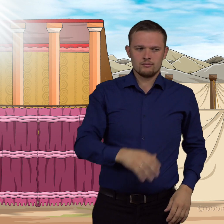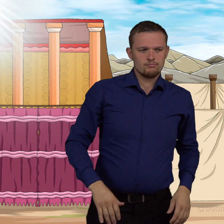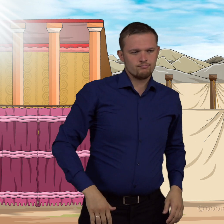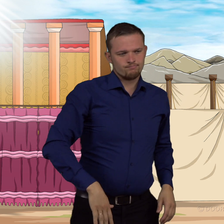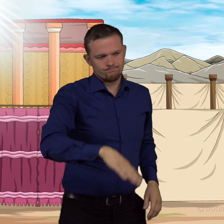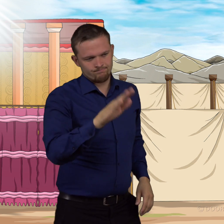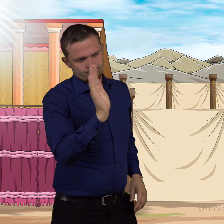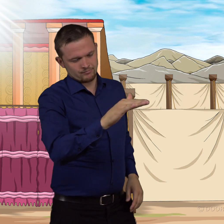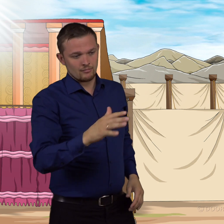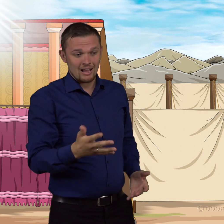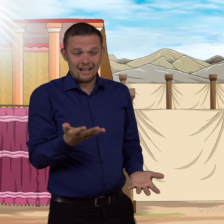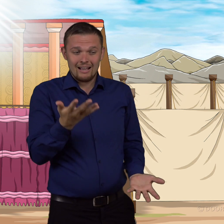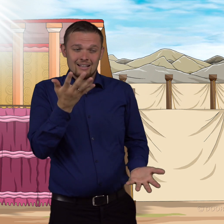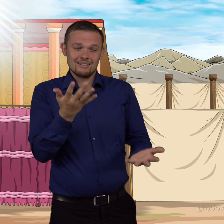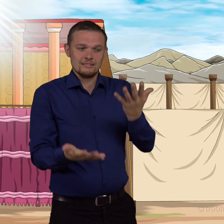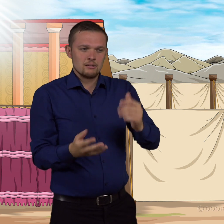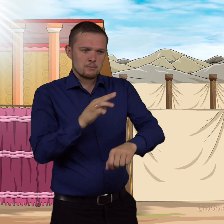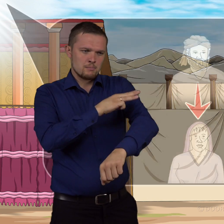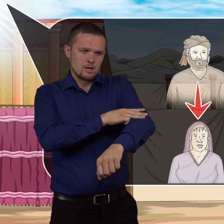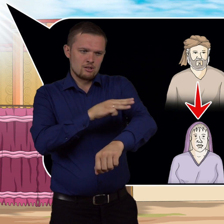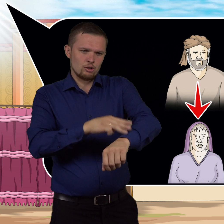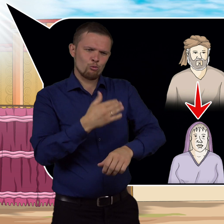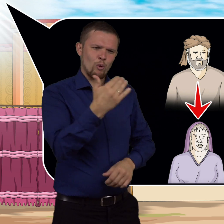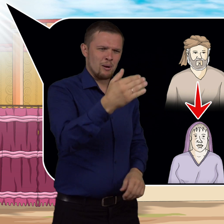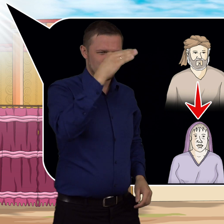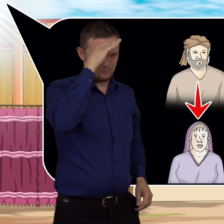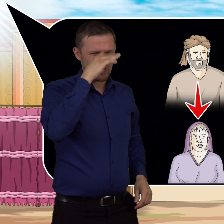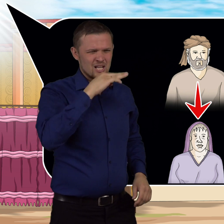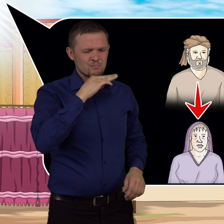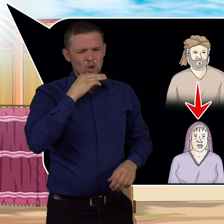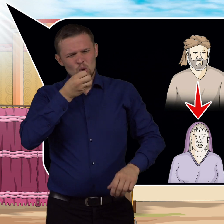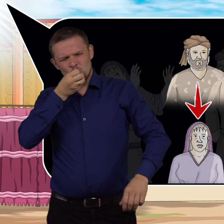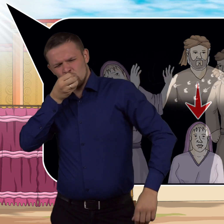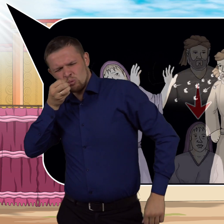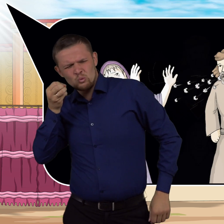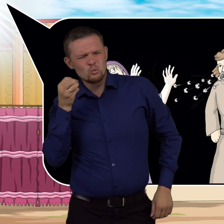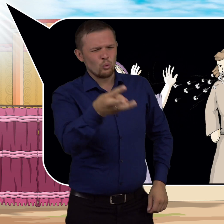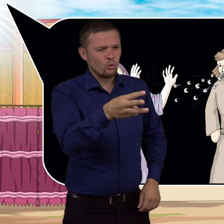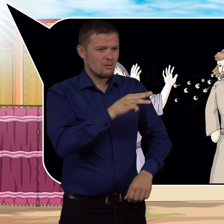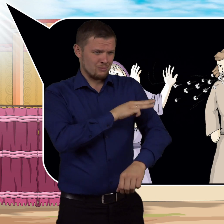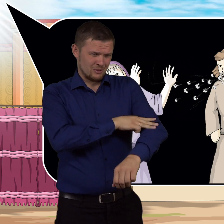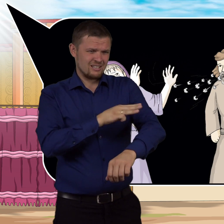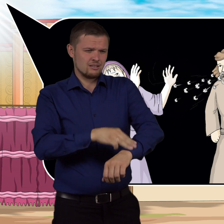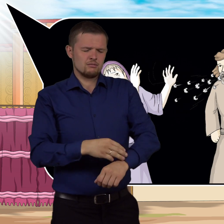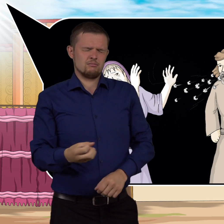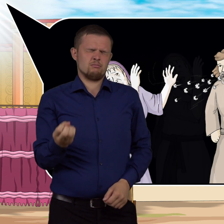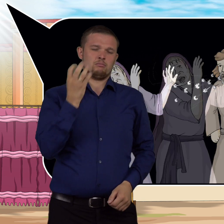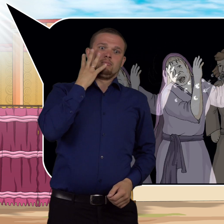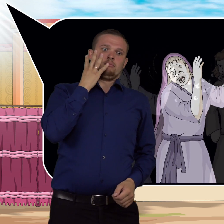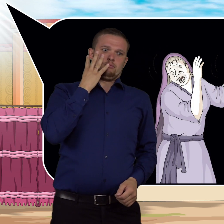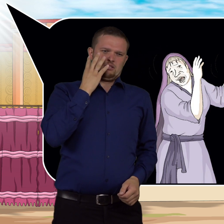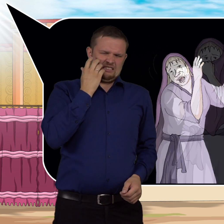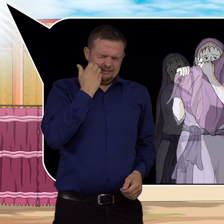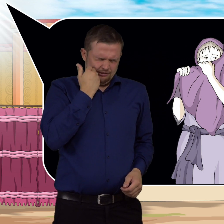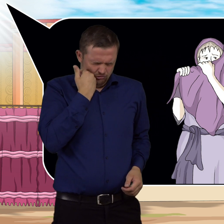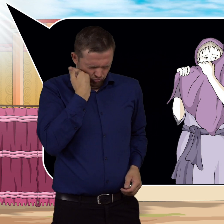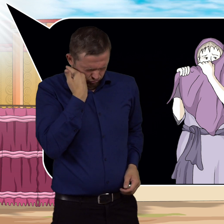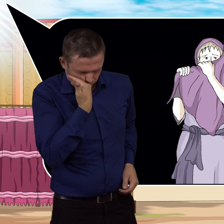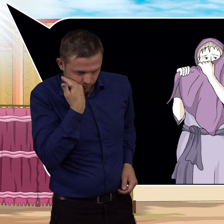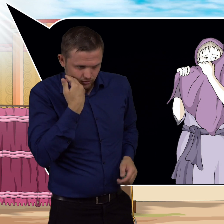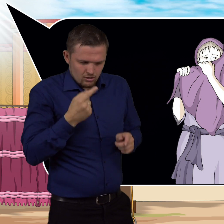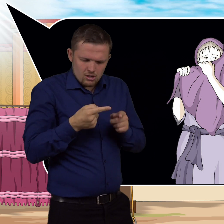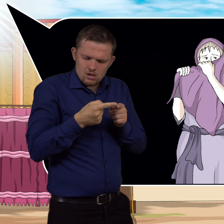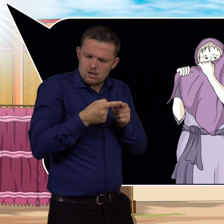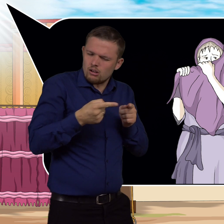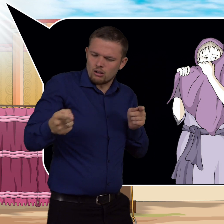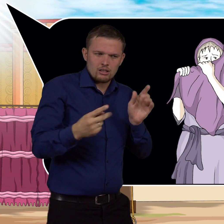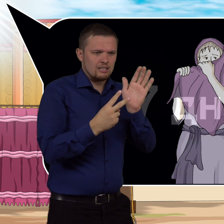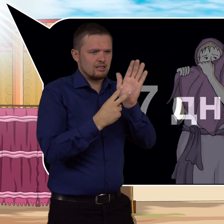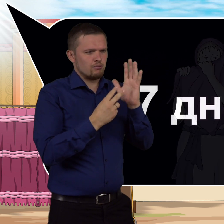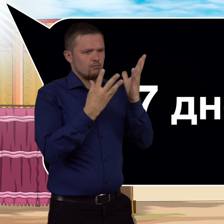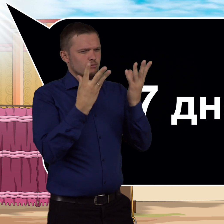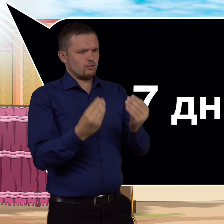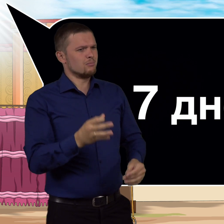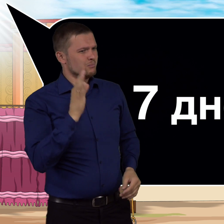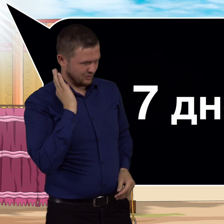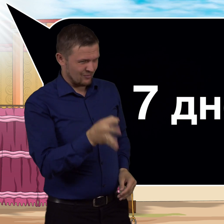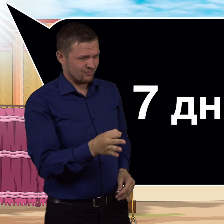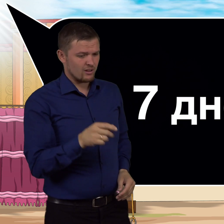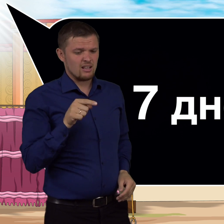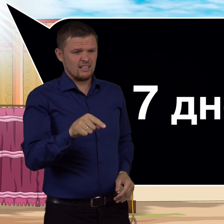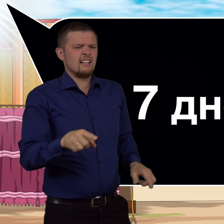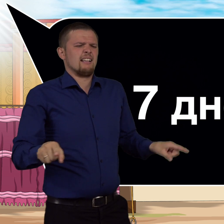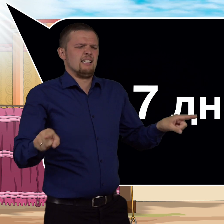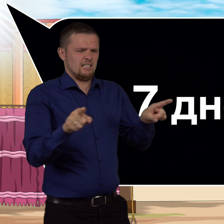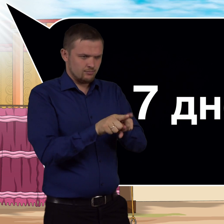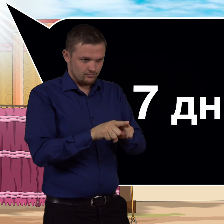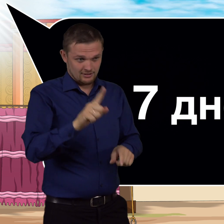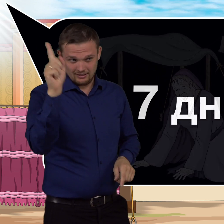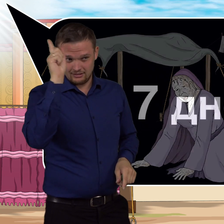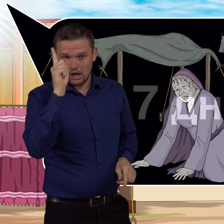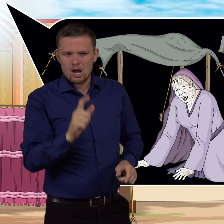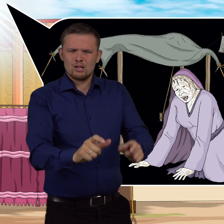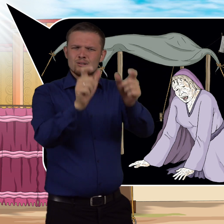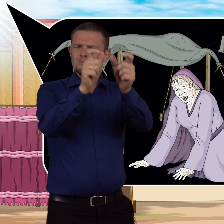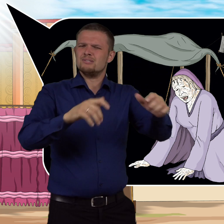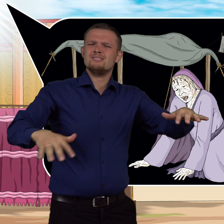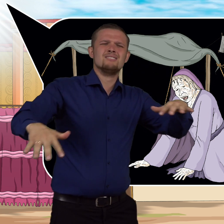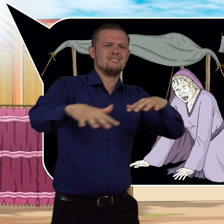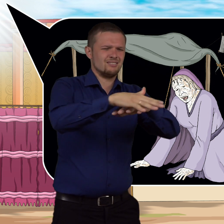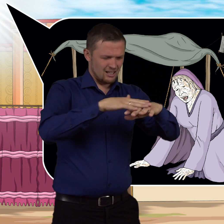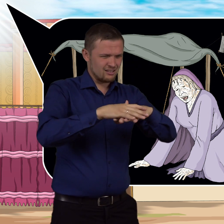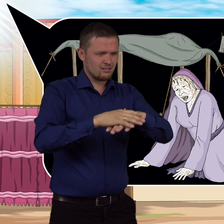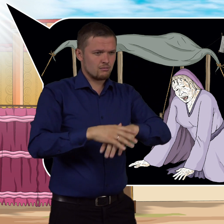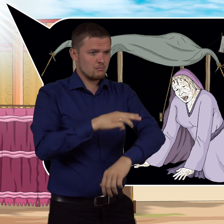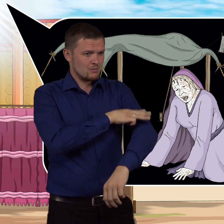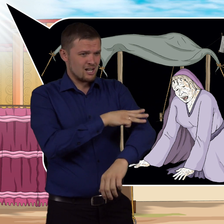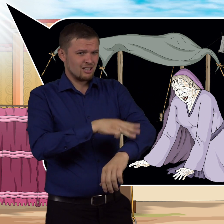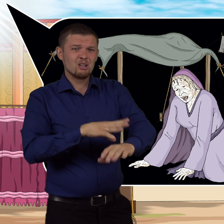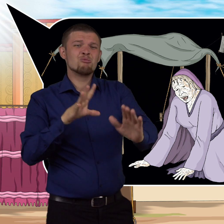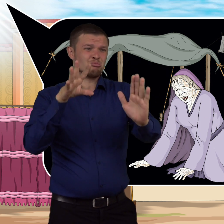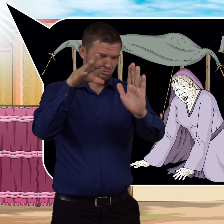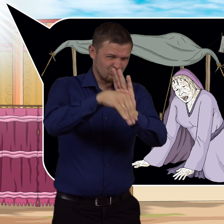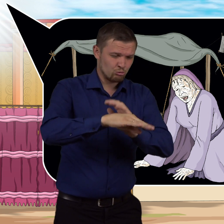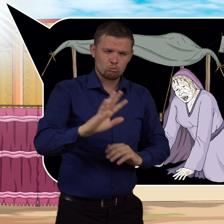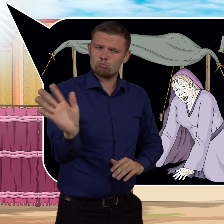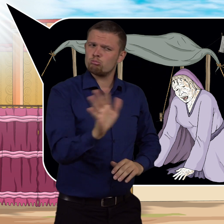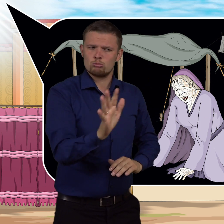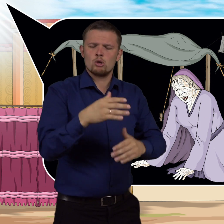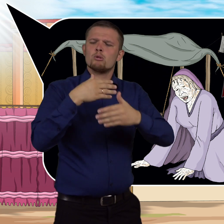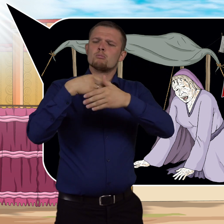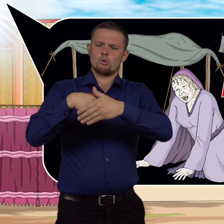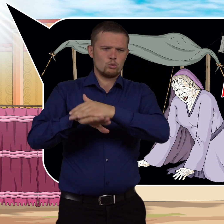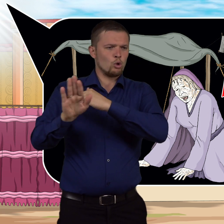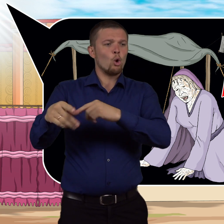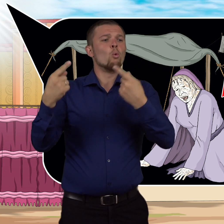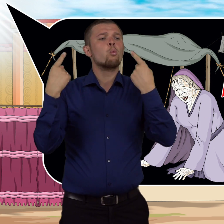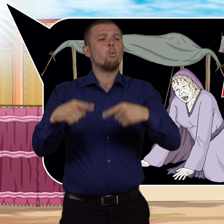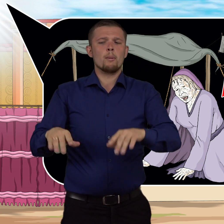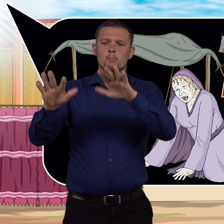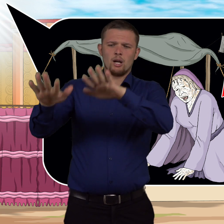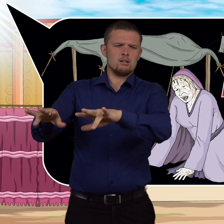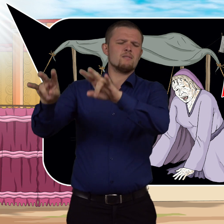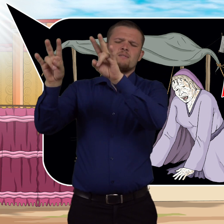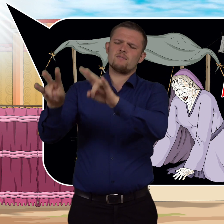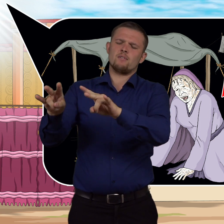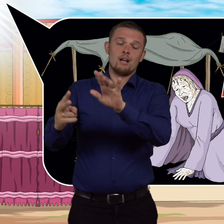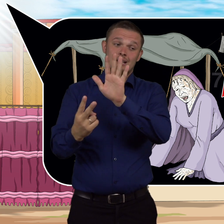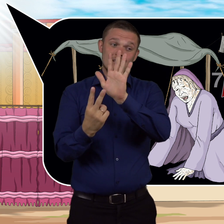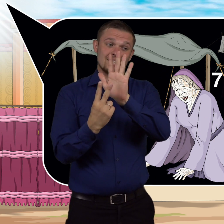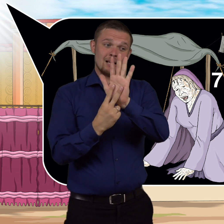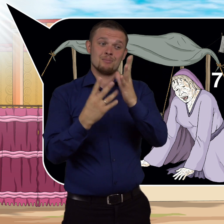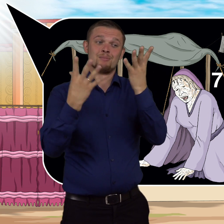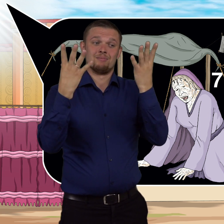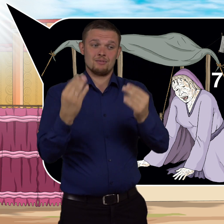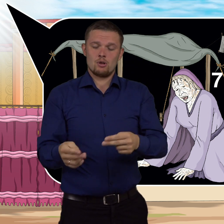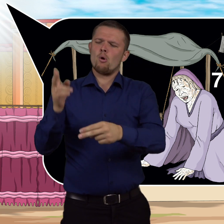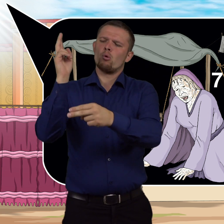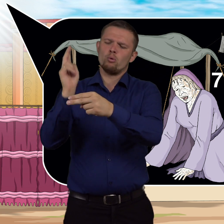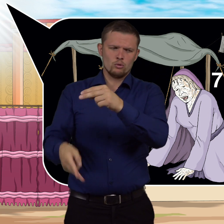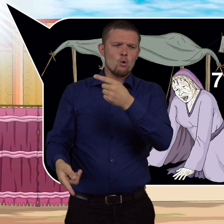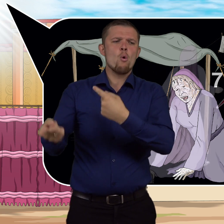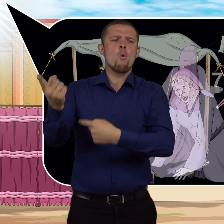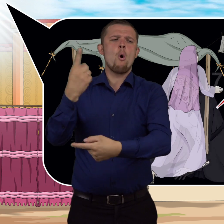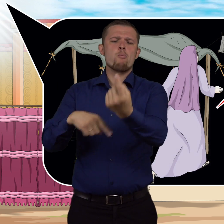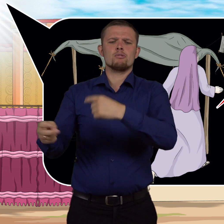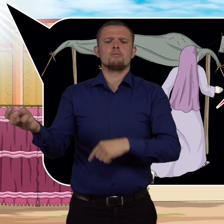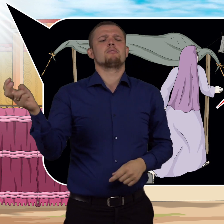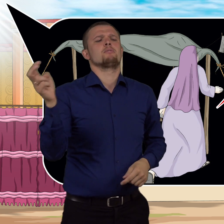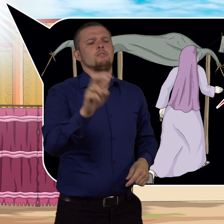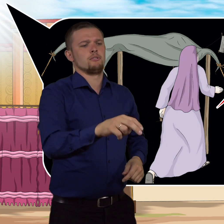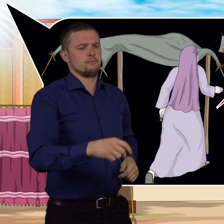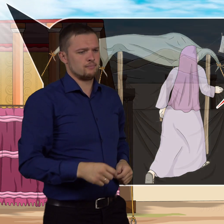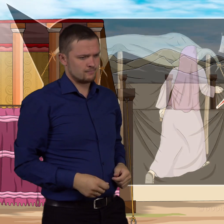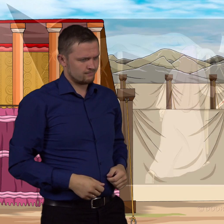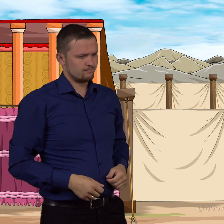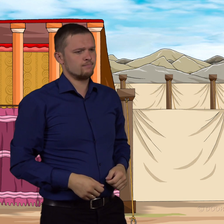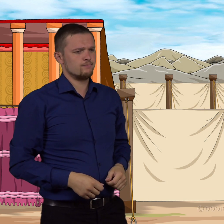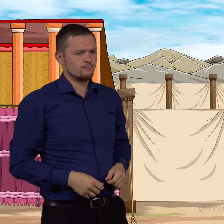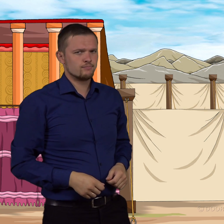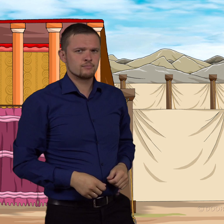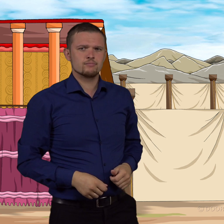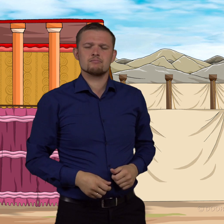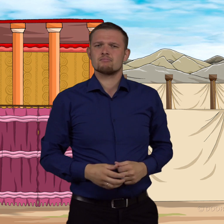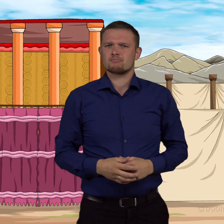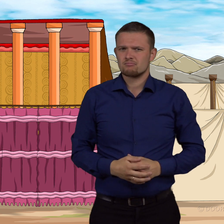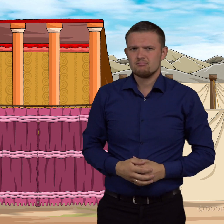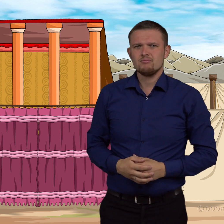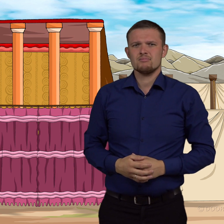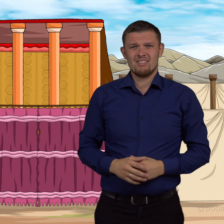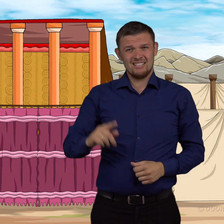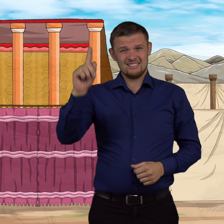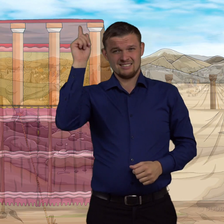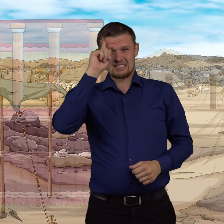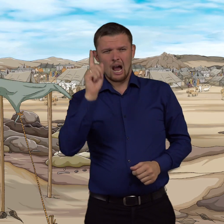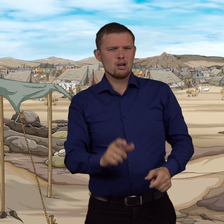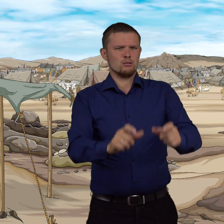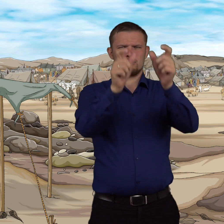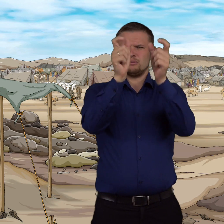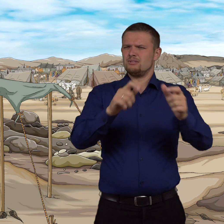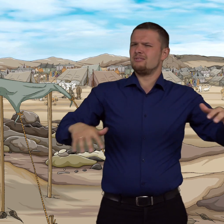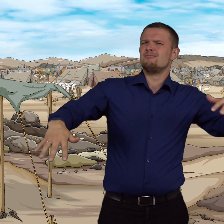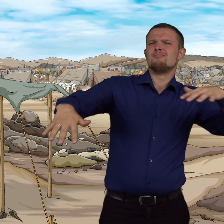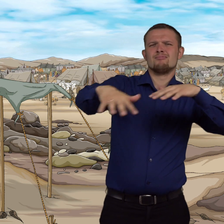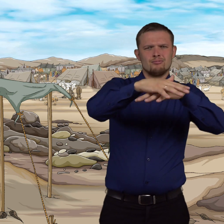But the LORD answered Moses, “If her father had but spit in her face, would she not have been in disgrace for seven days? Let her be confined outside the camp for seven days; after that she may be brought back in.”